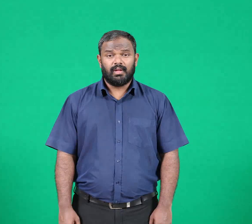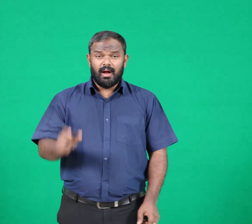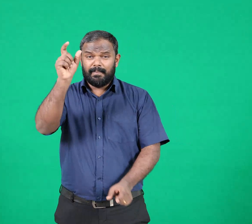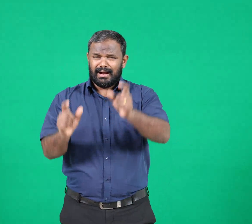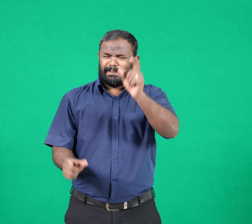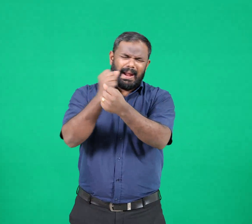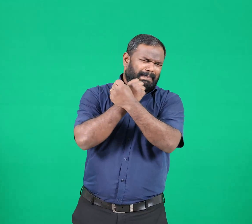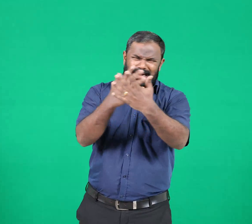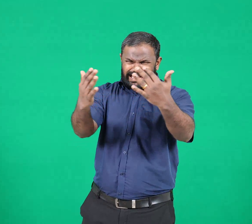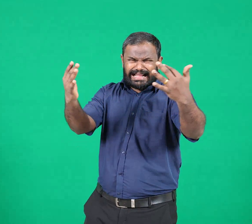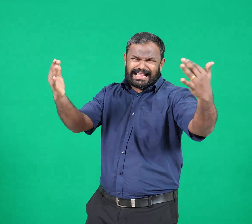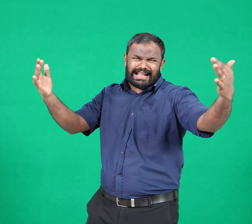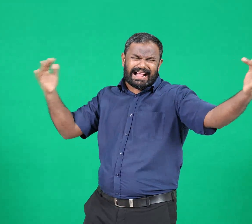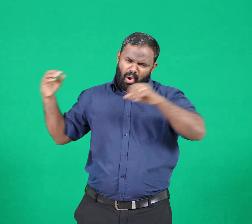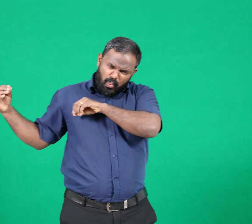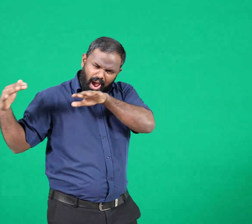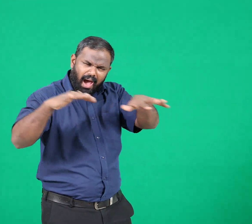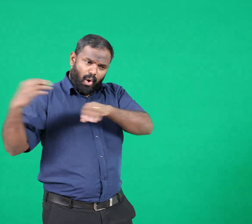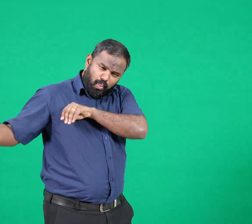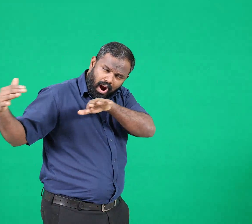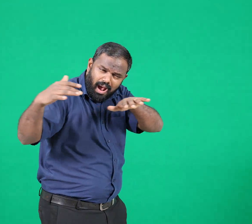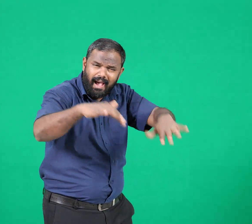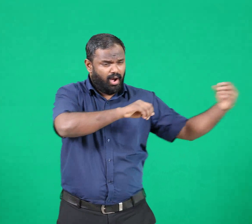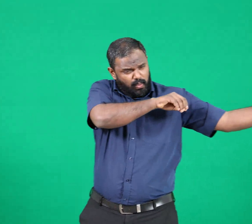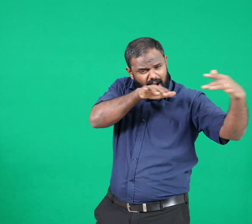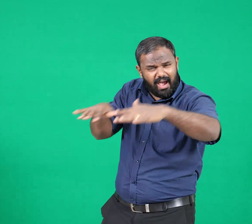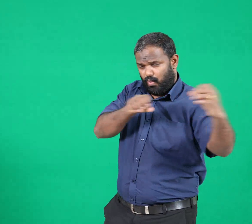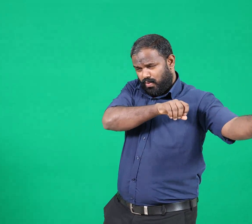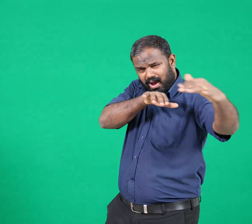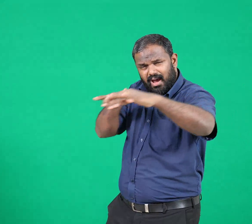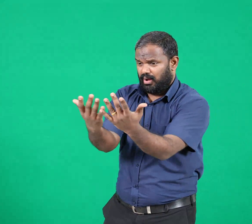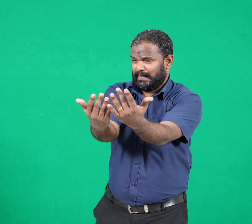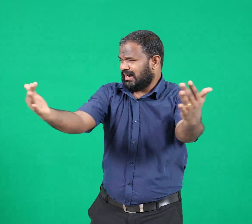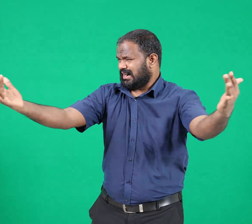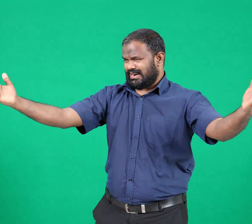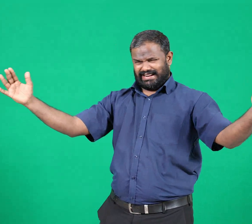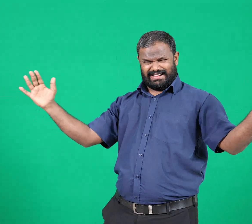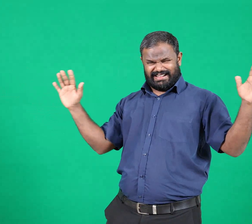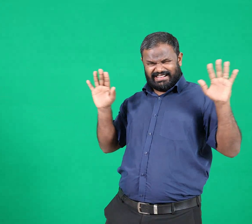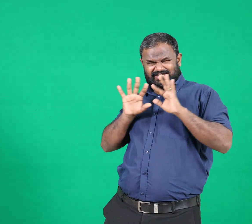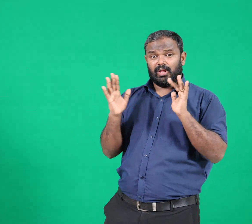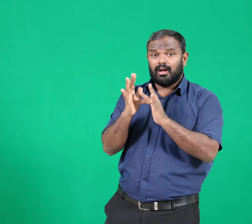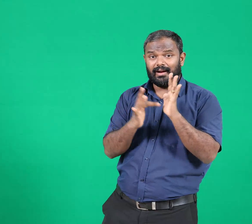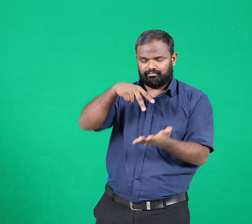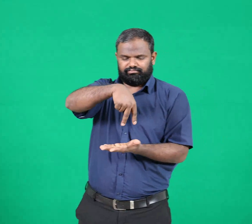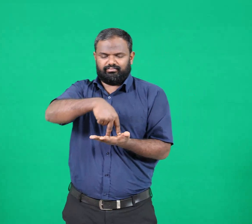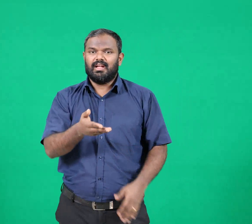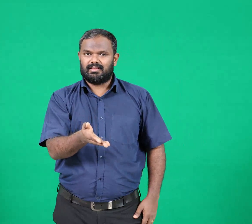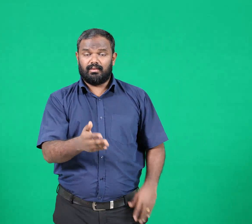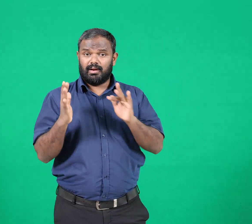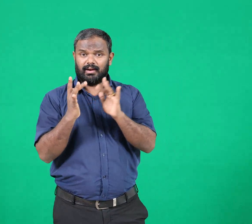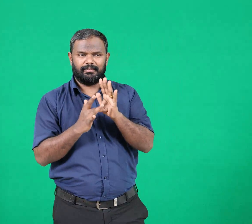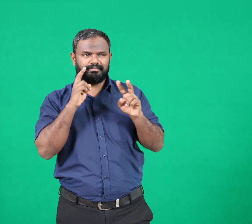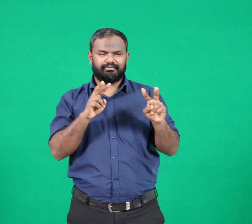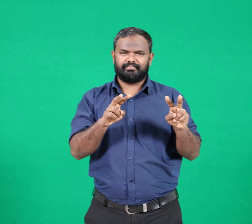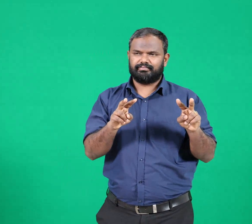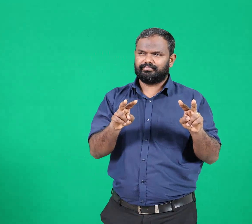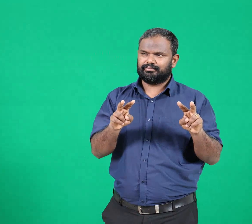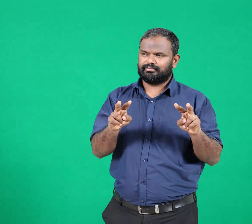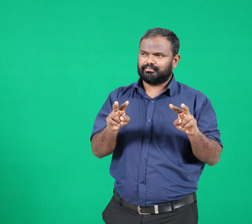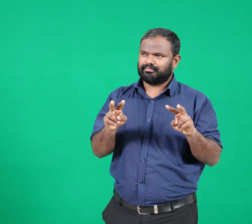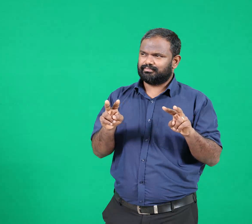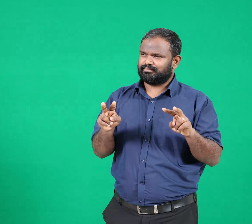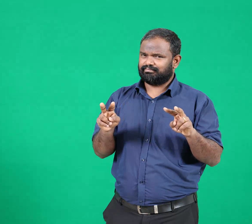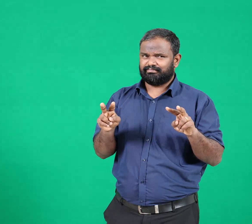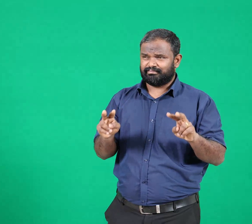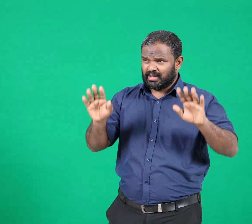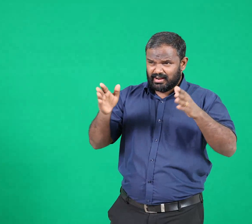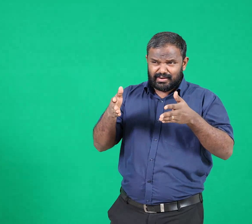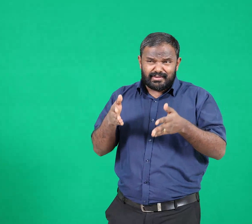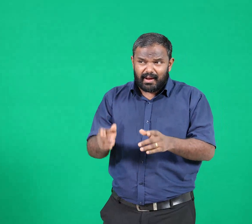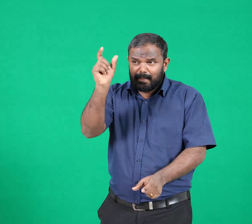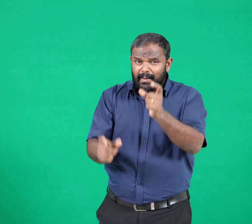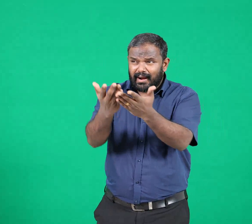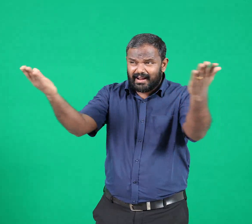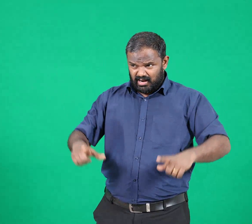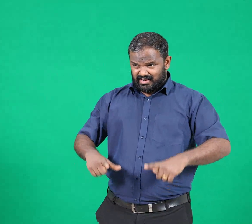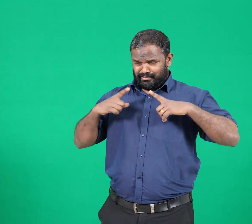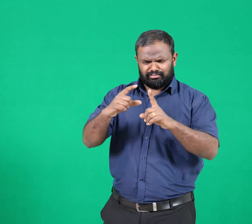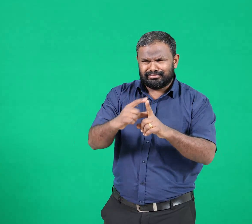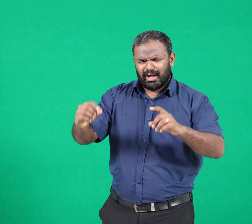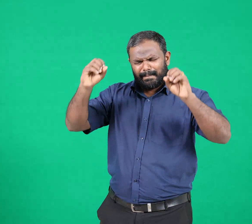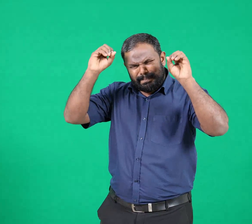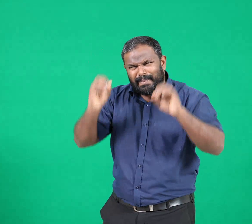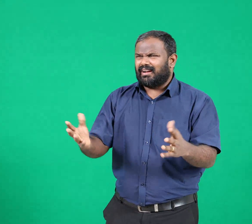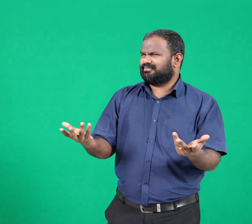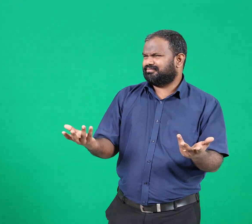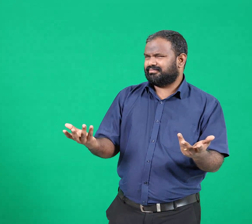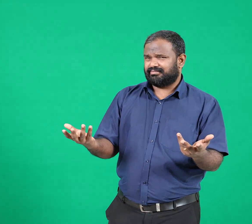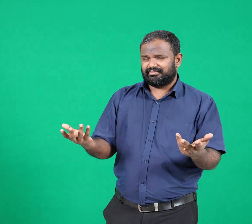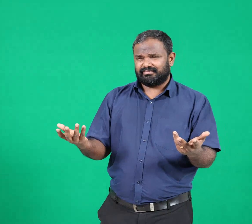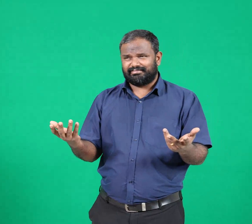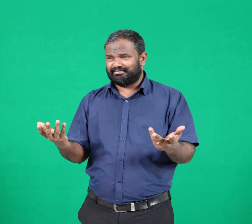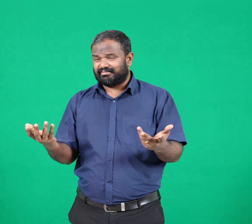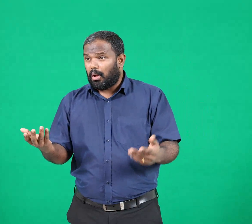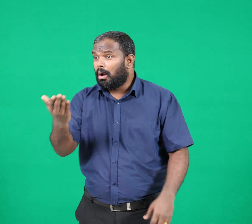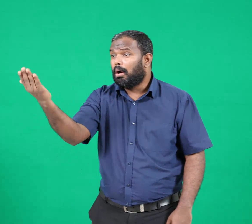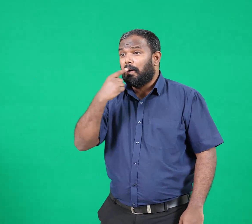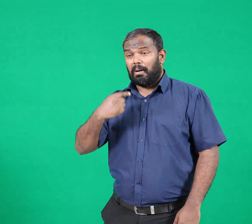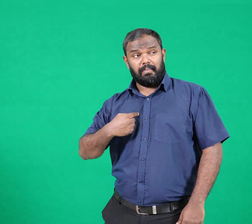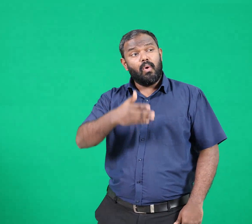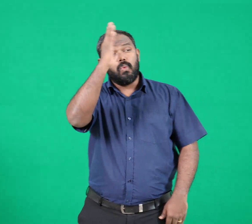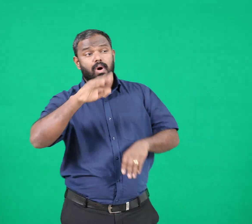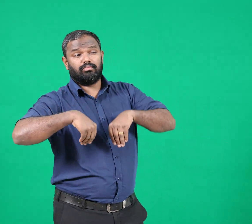As the crowds were increasing, Jesus said, "This is a wicked generation.